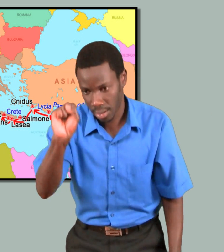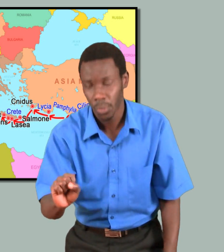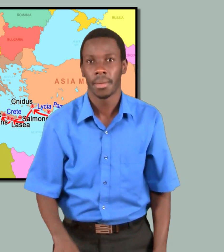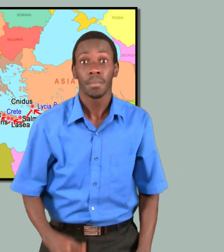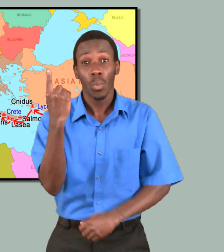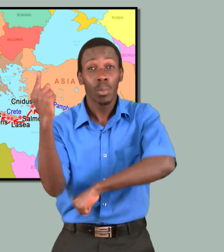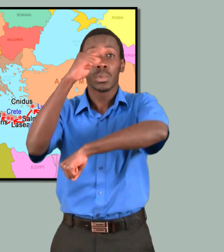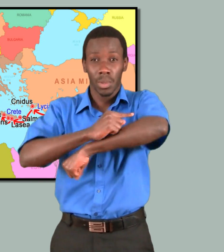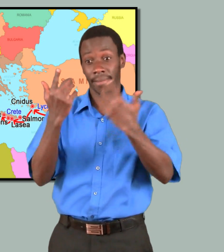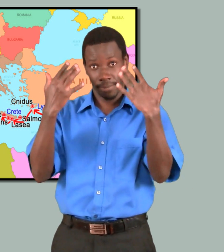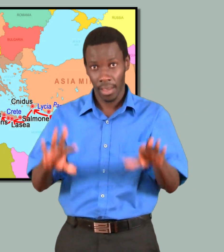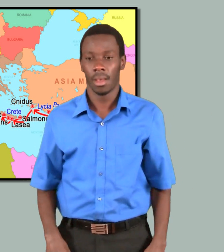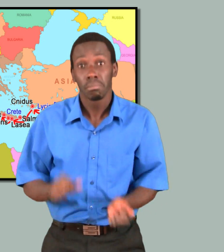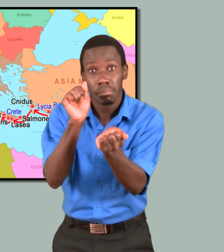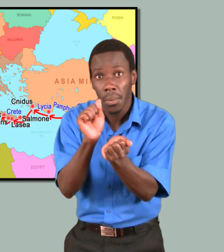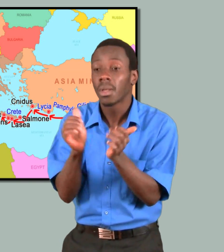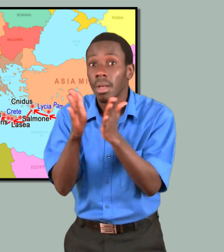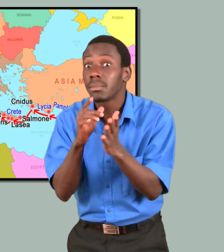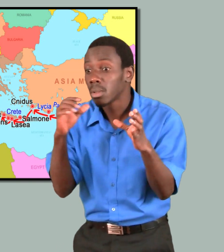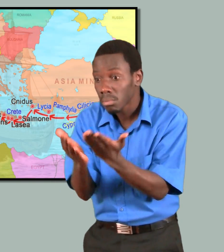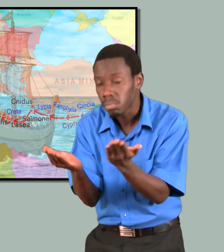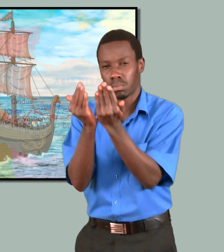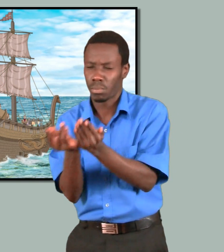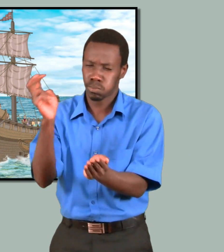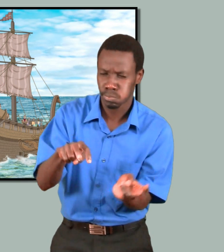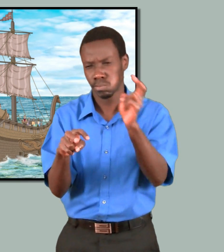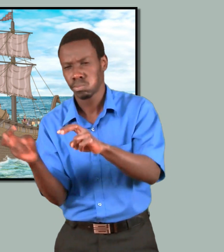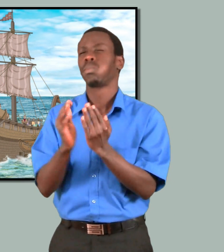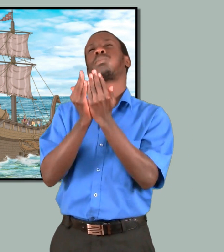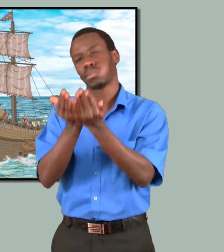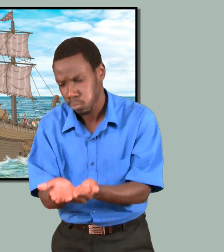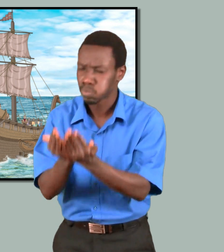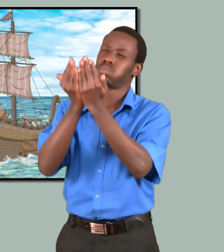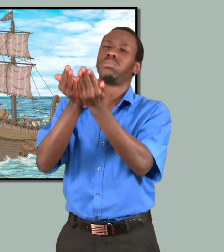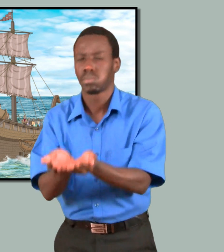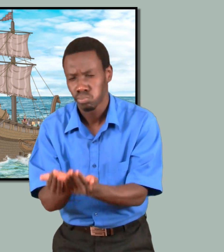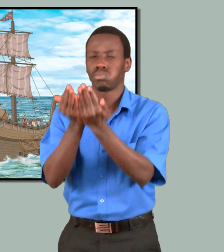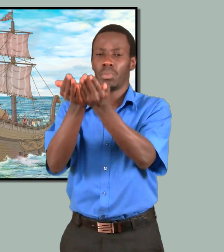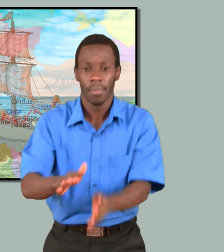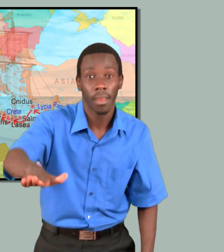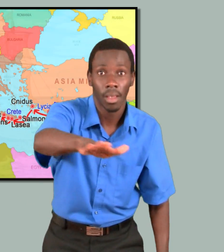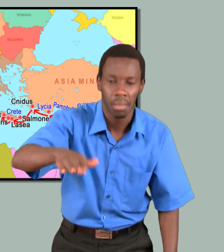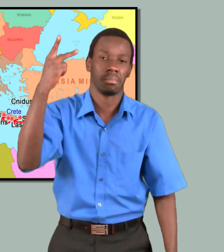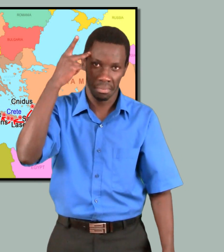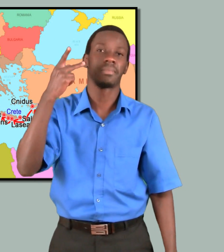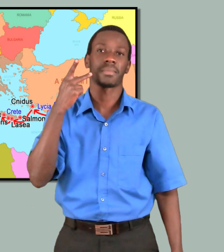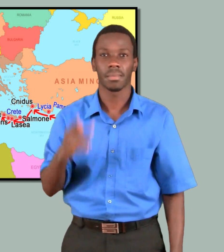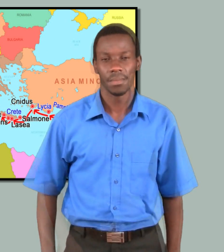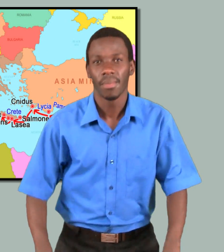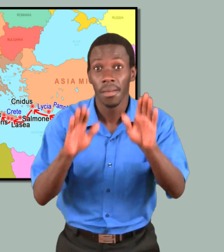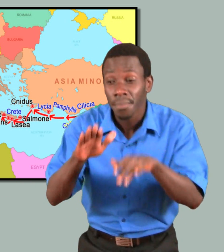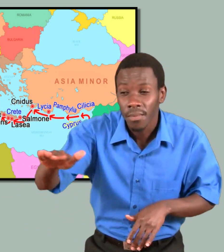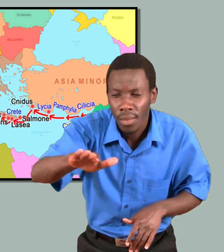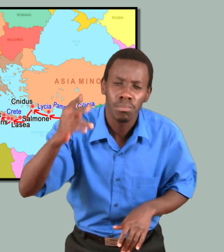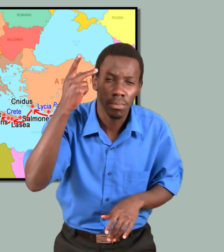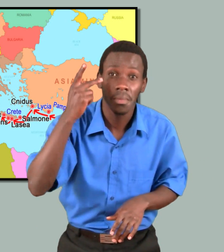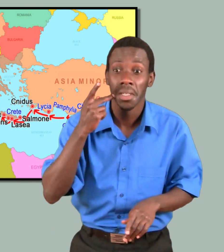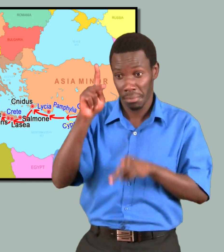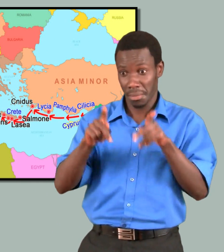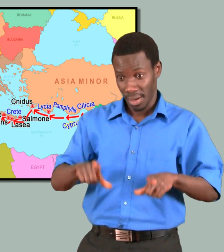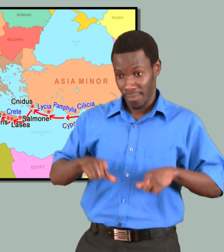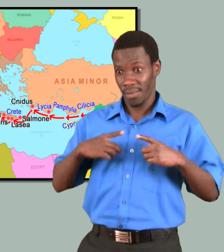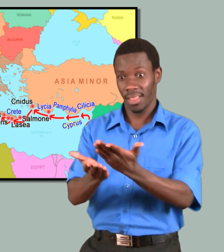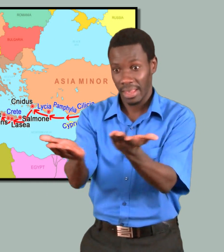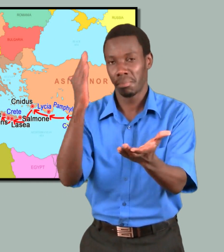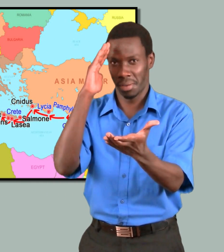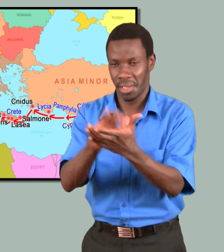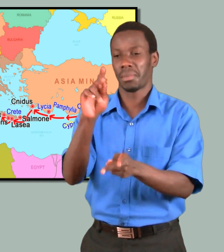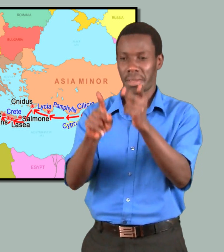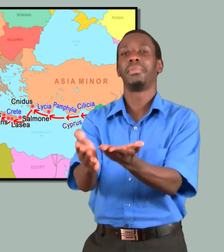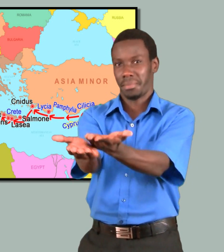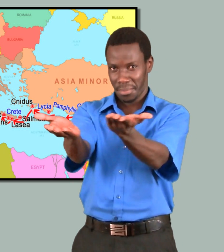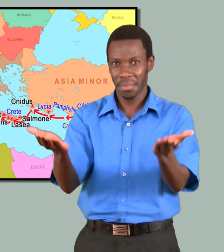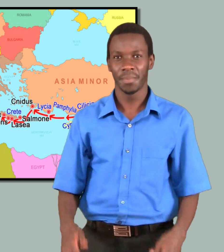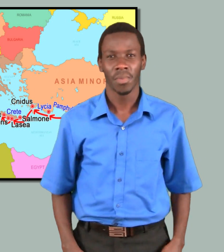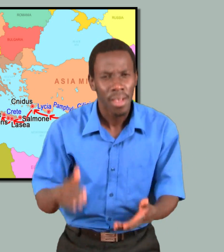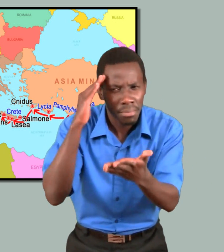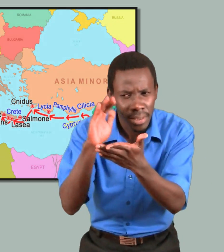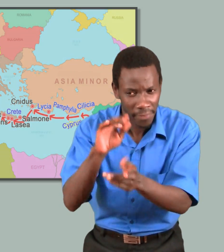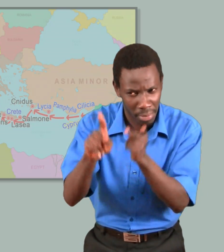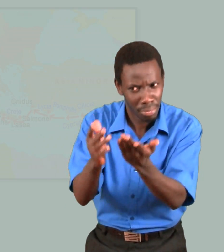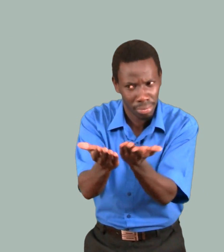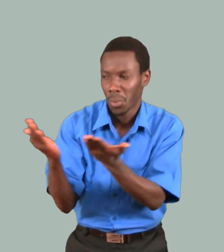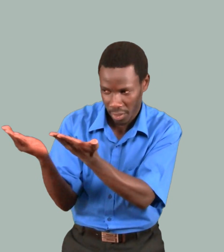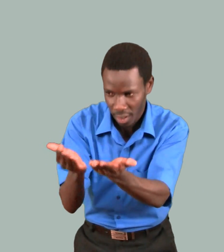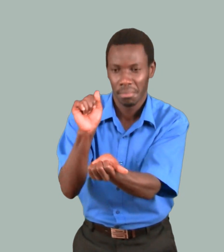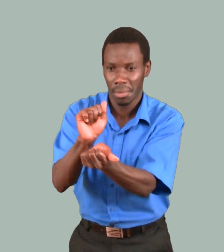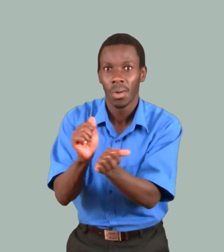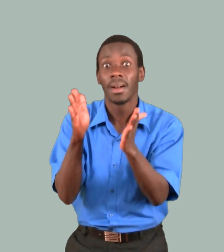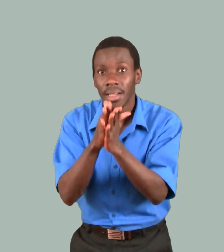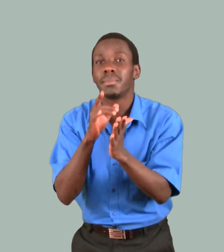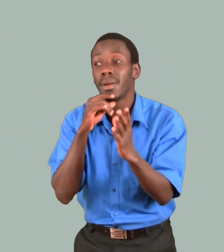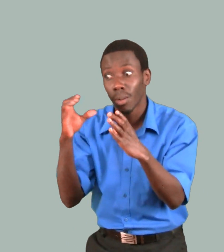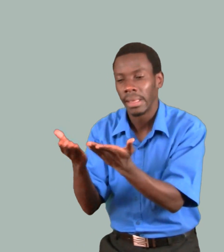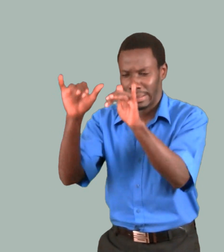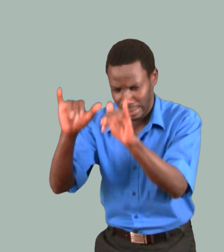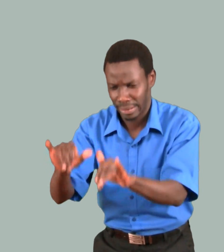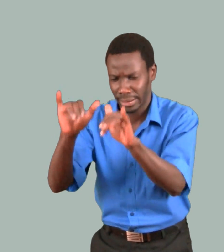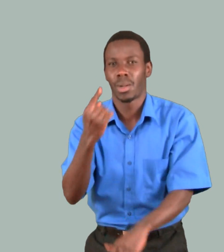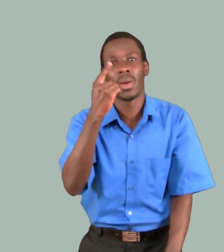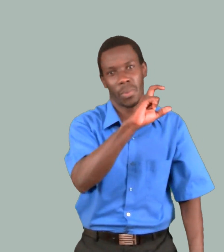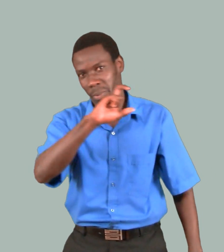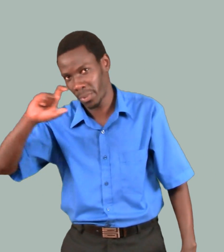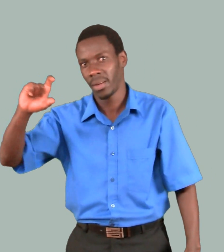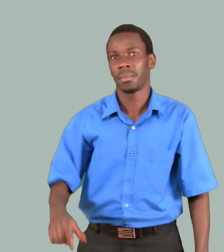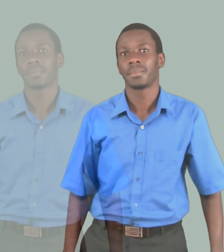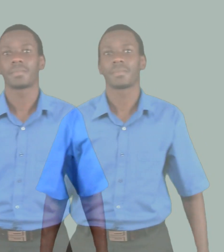After one day, a south wind came up, and on the second day we arrived at Puteoli.